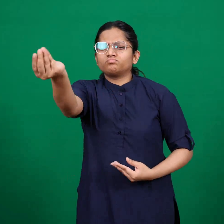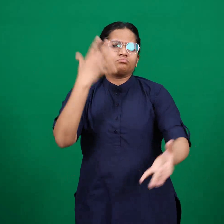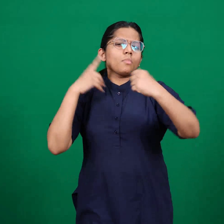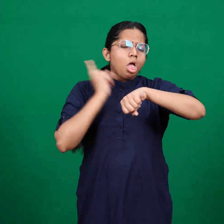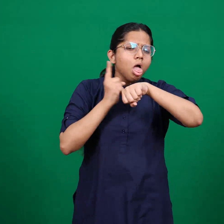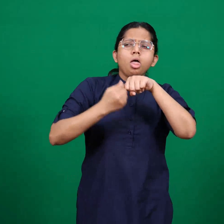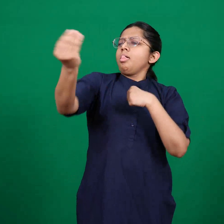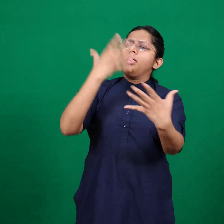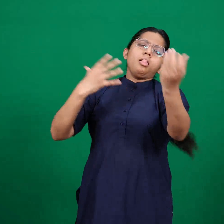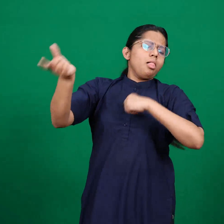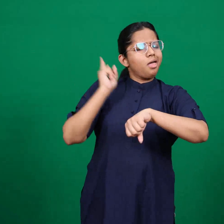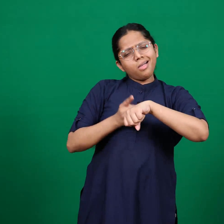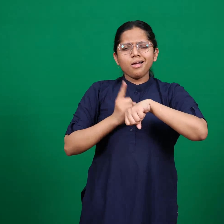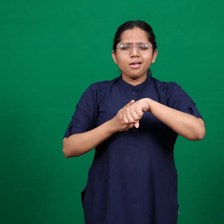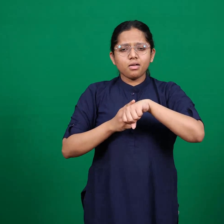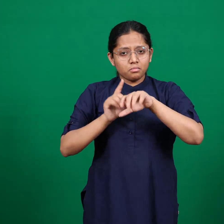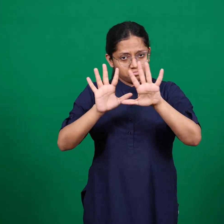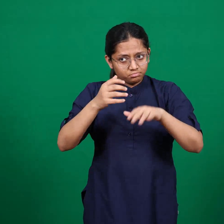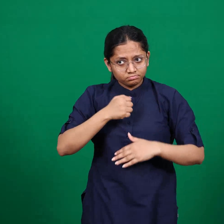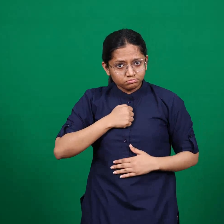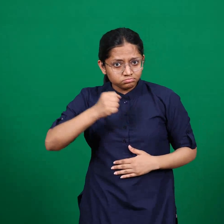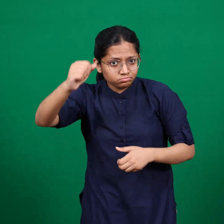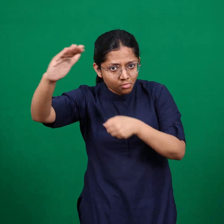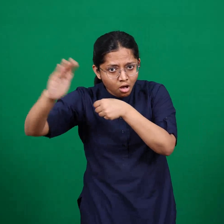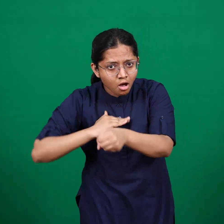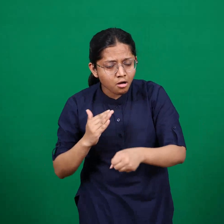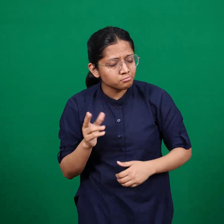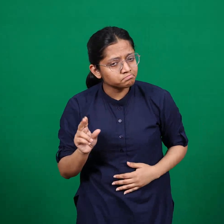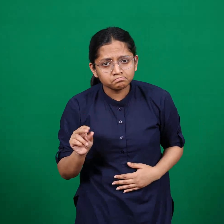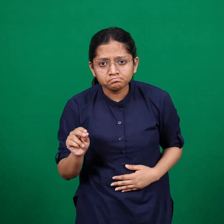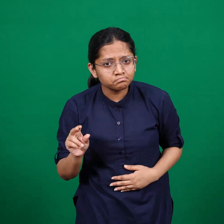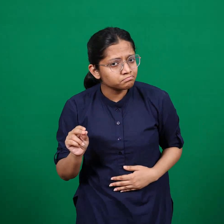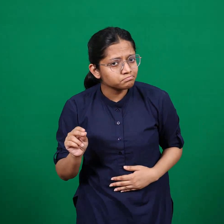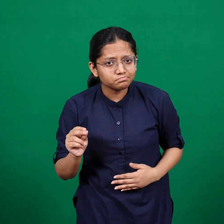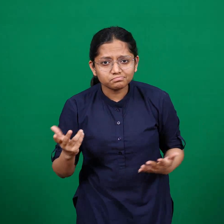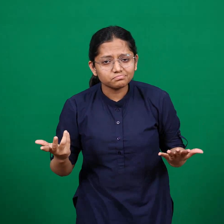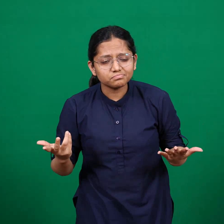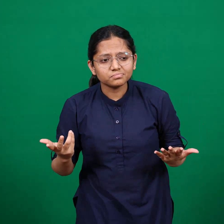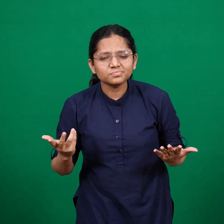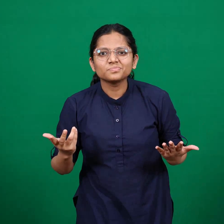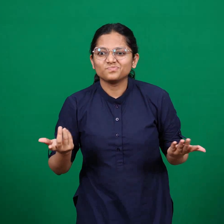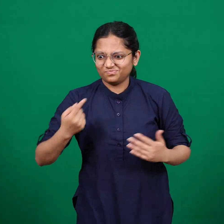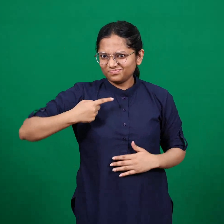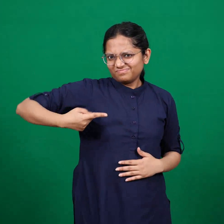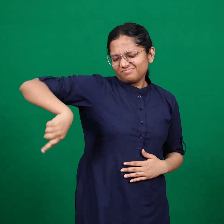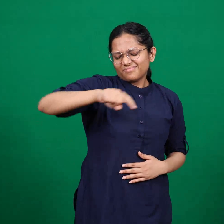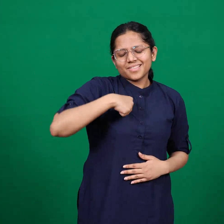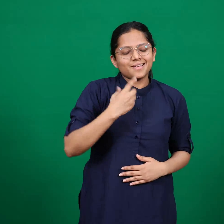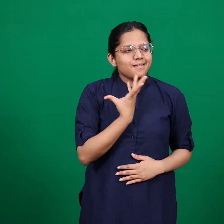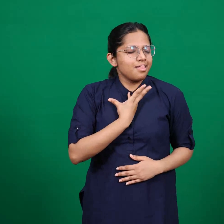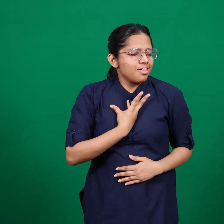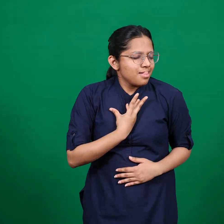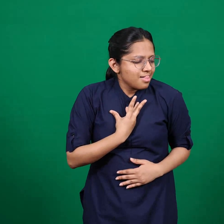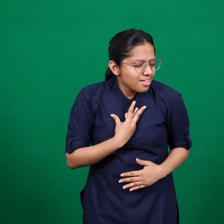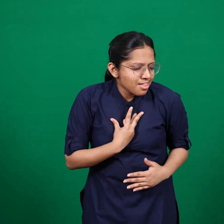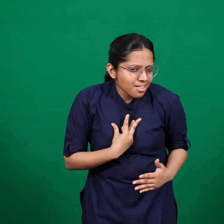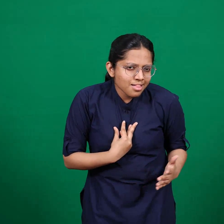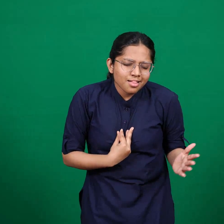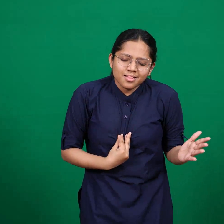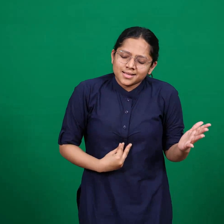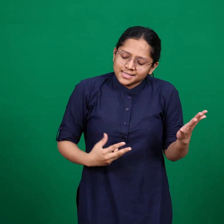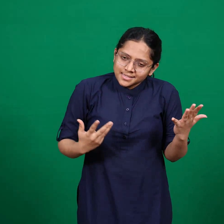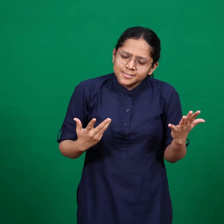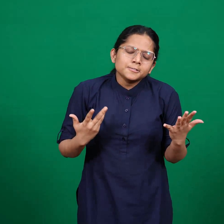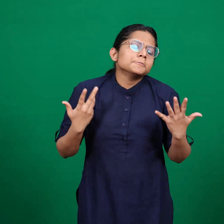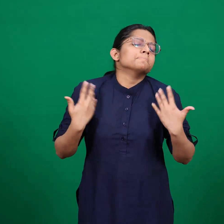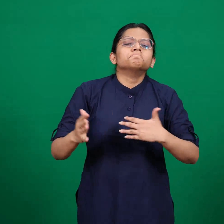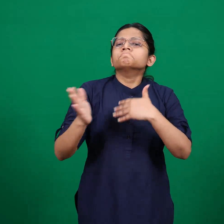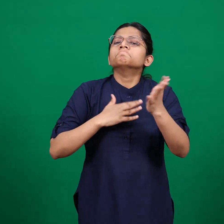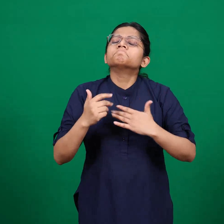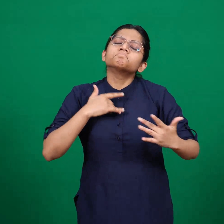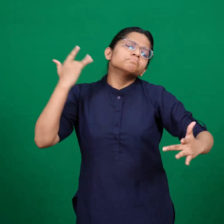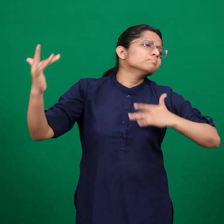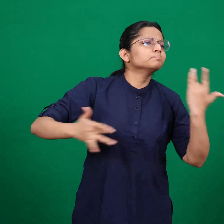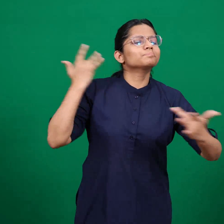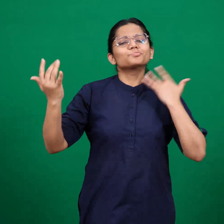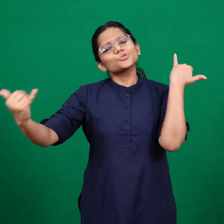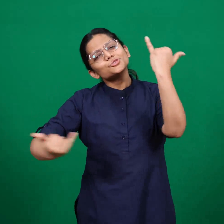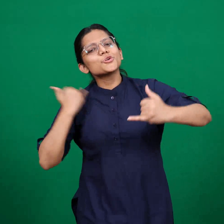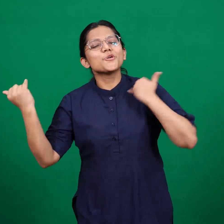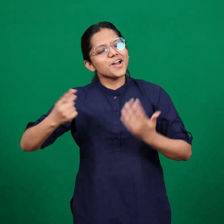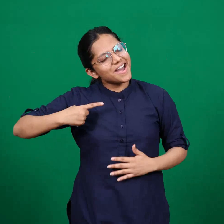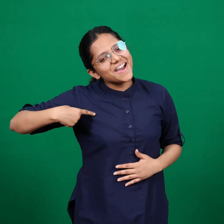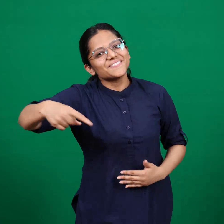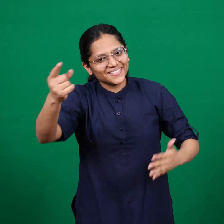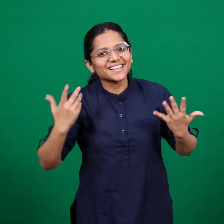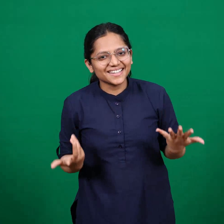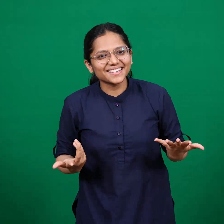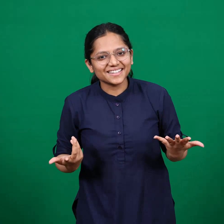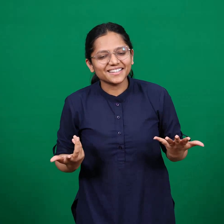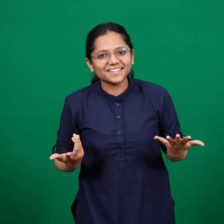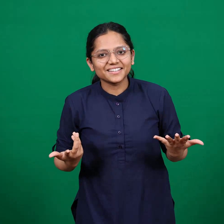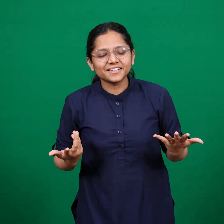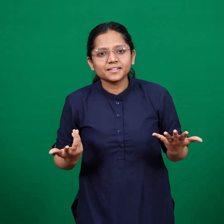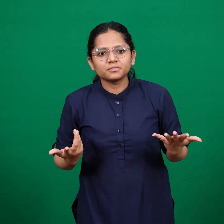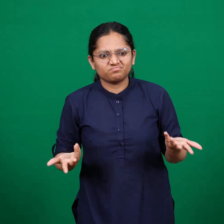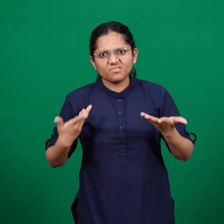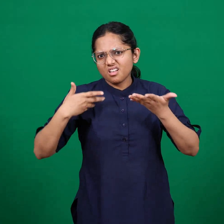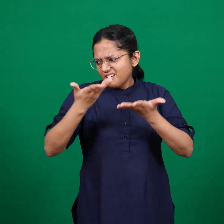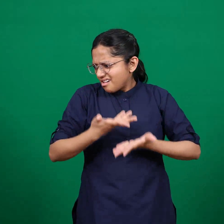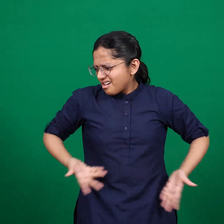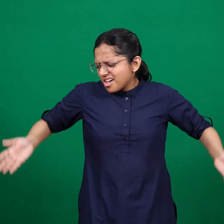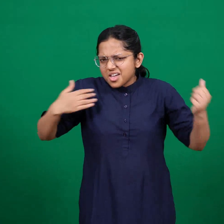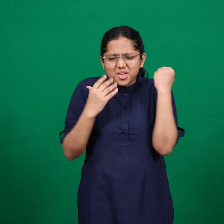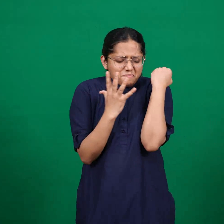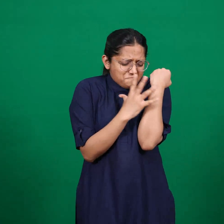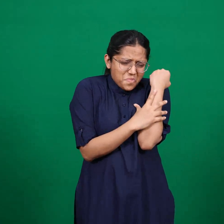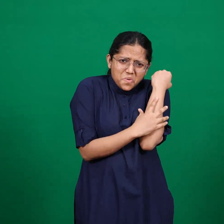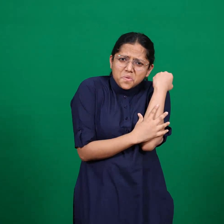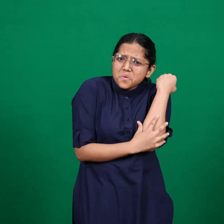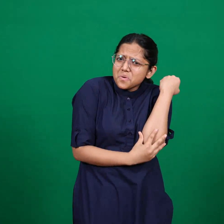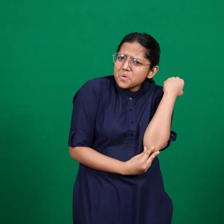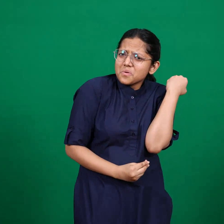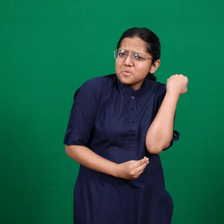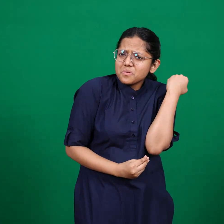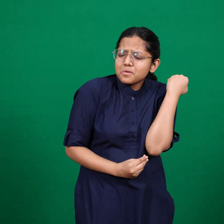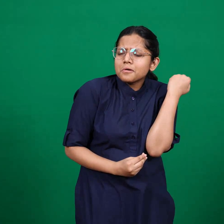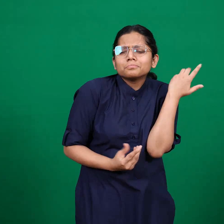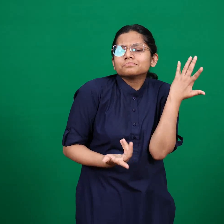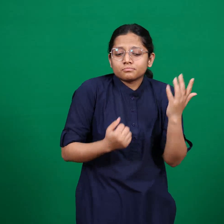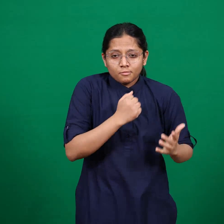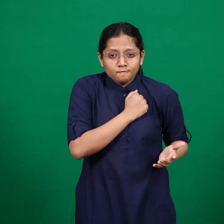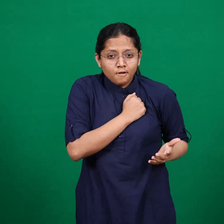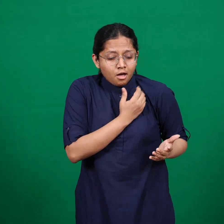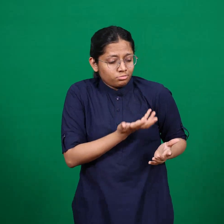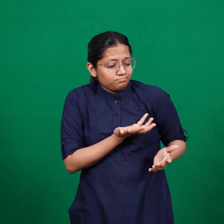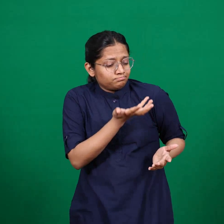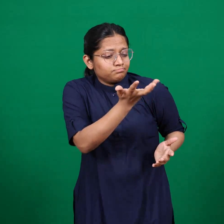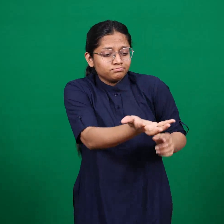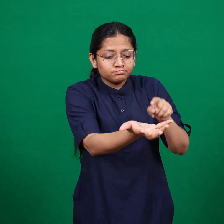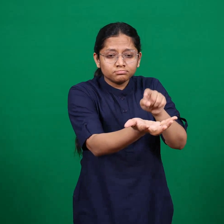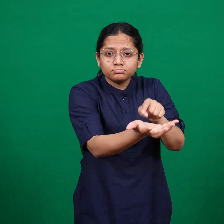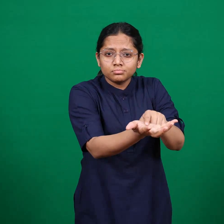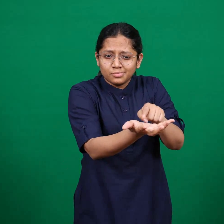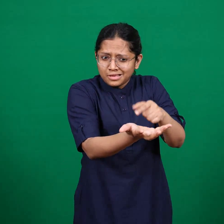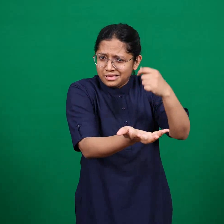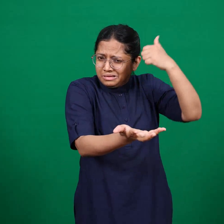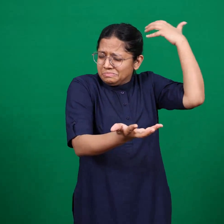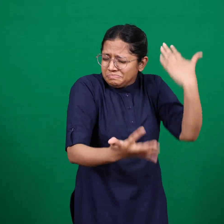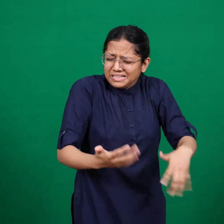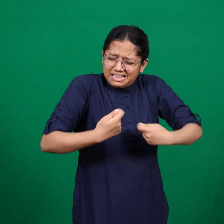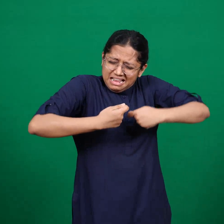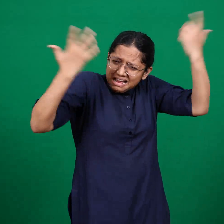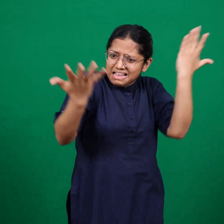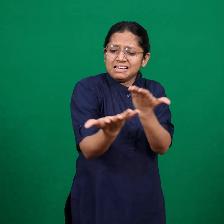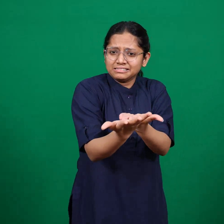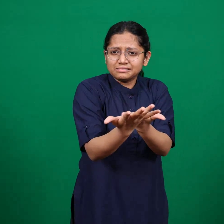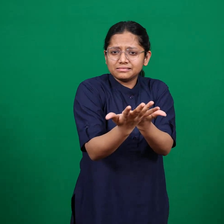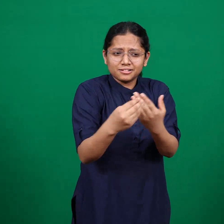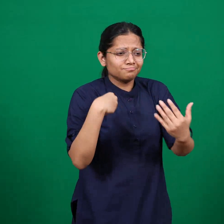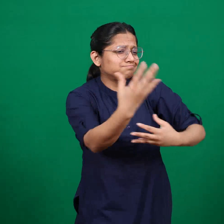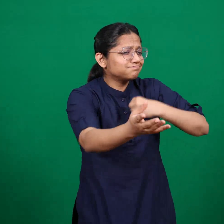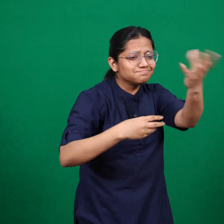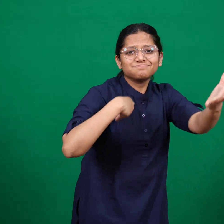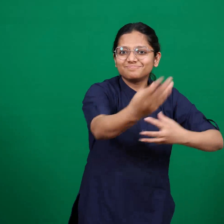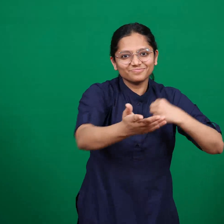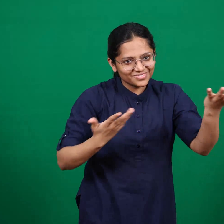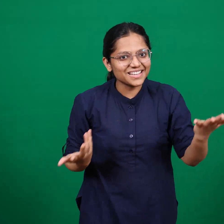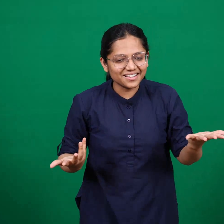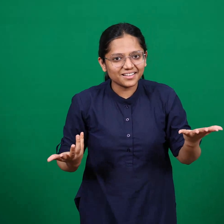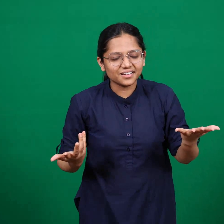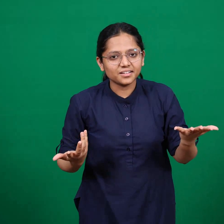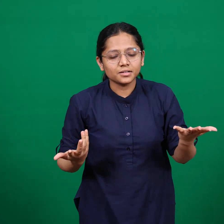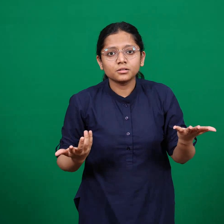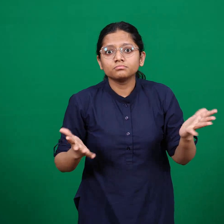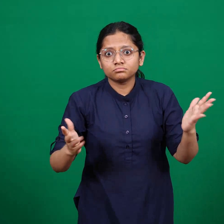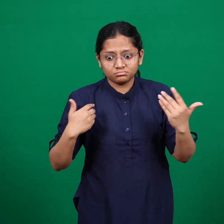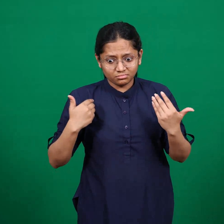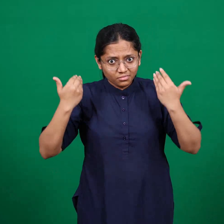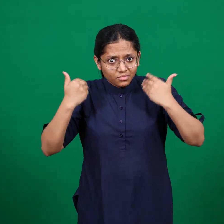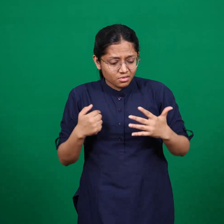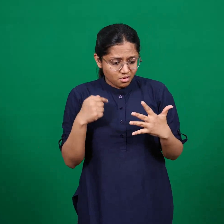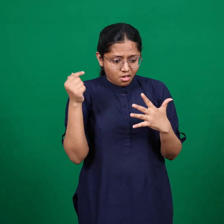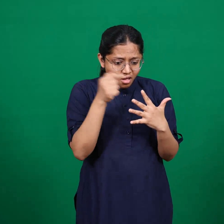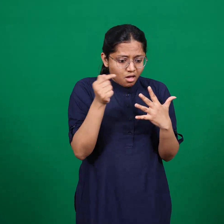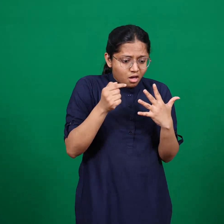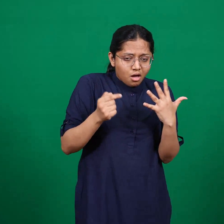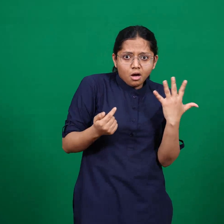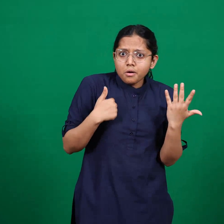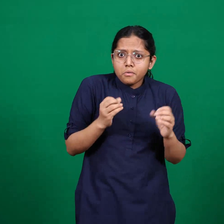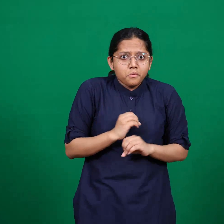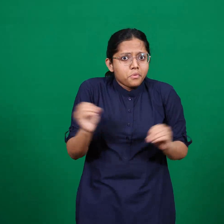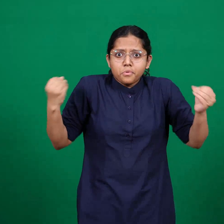sorrowful, yet always rejoicing; poor, yet making many rich;